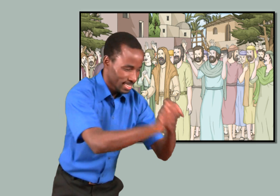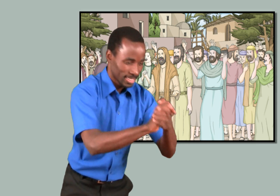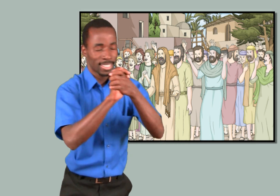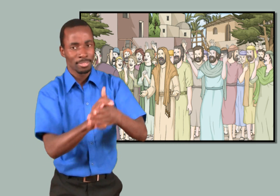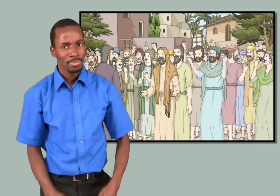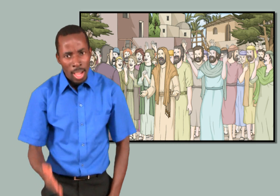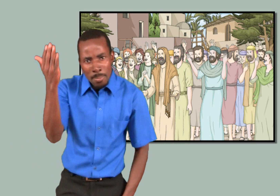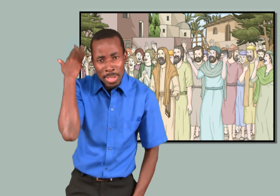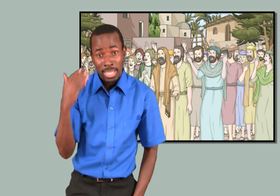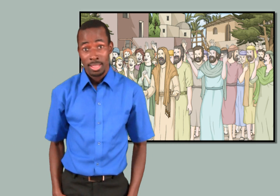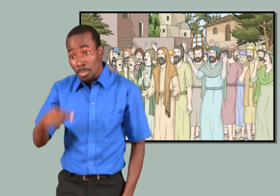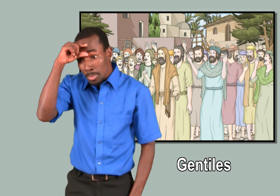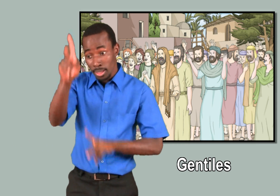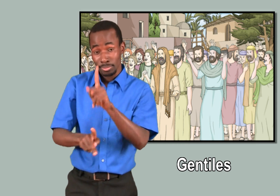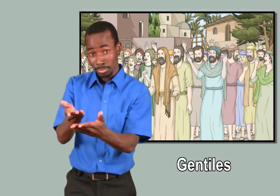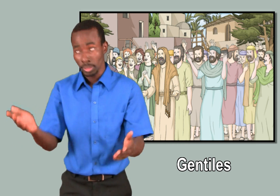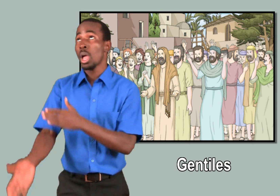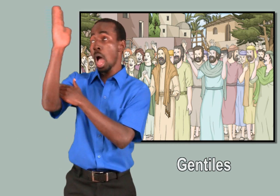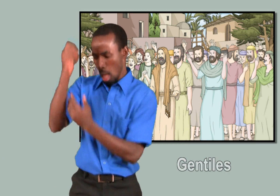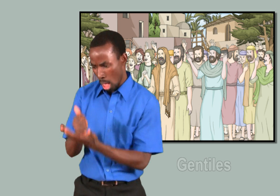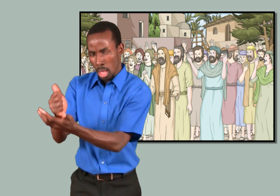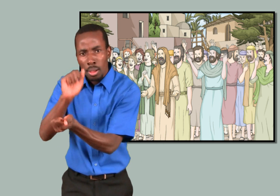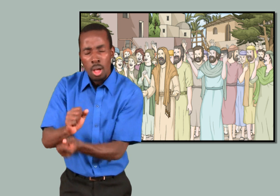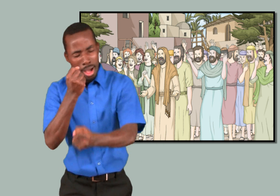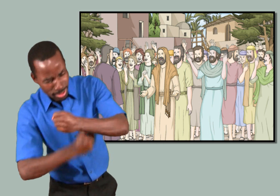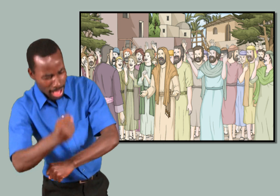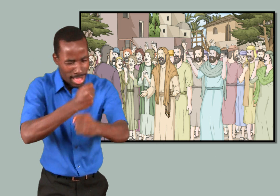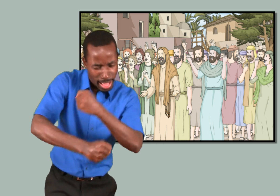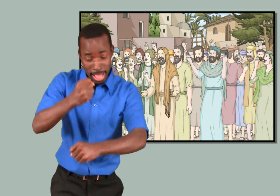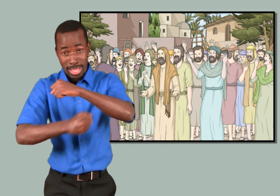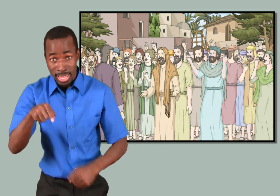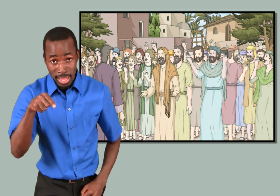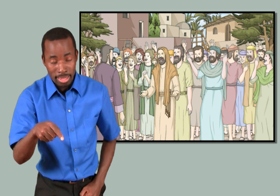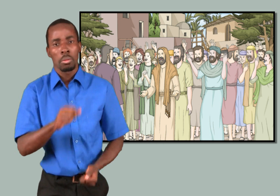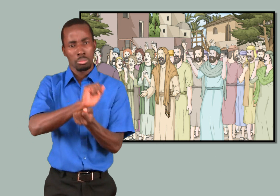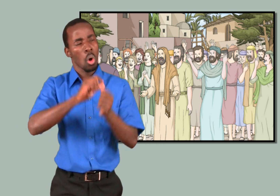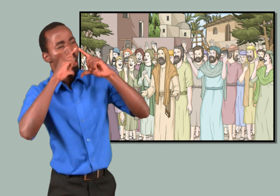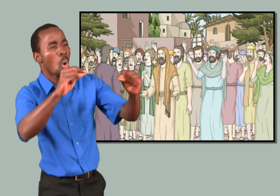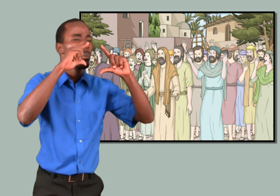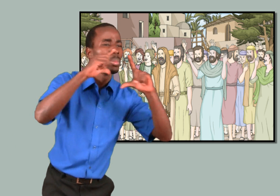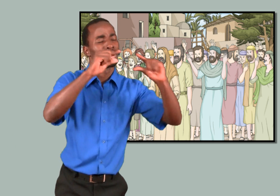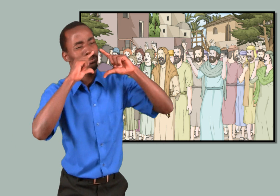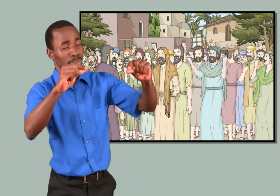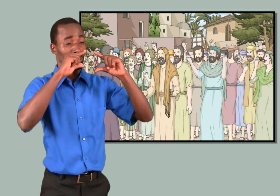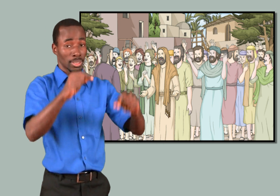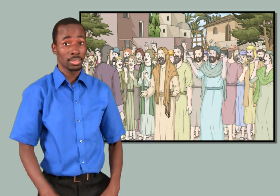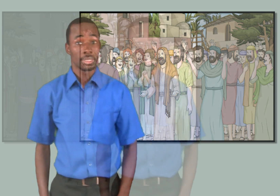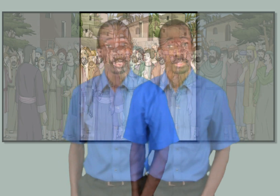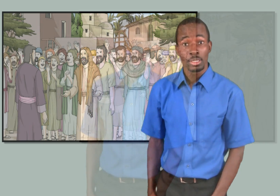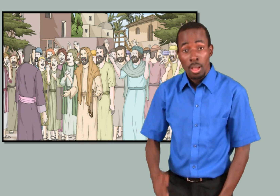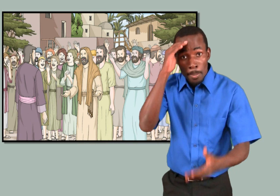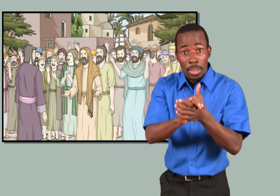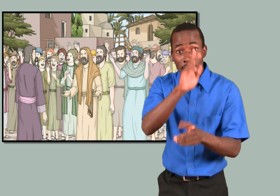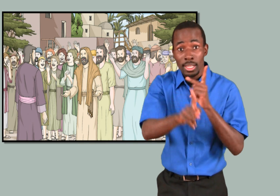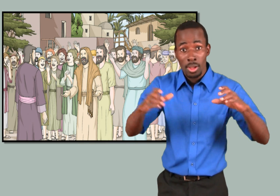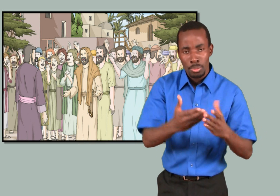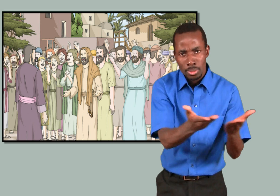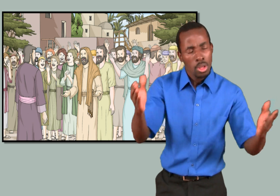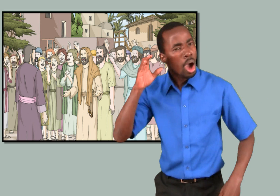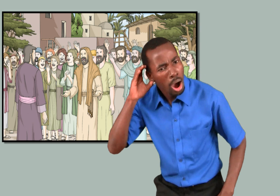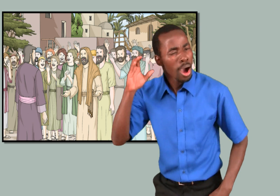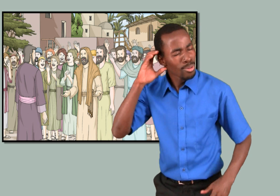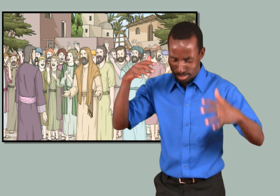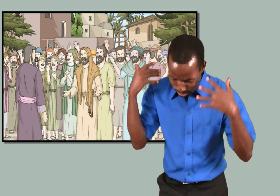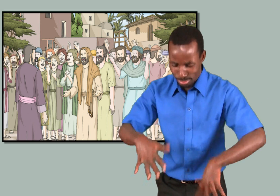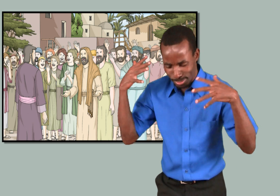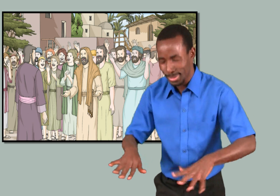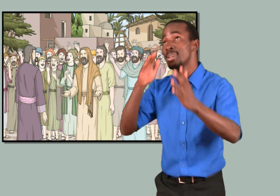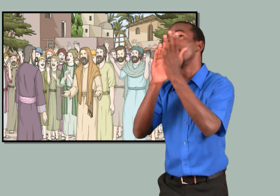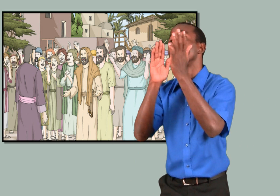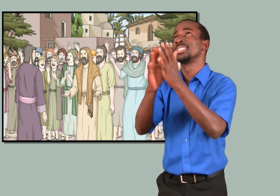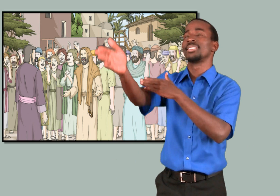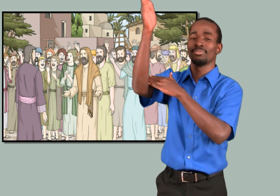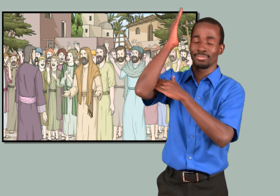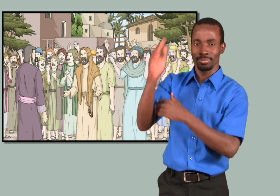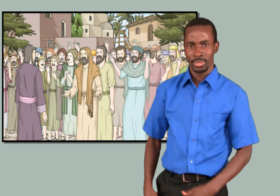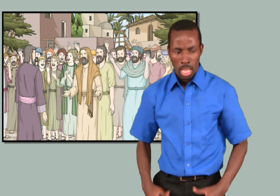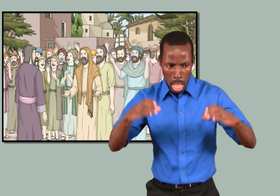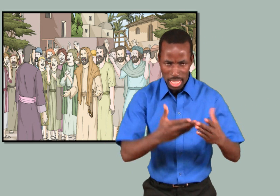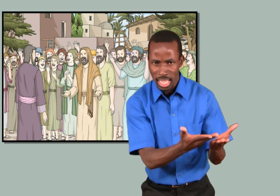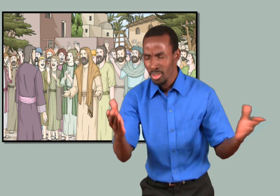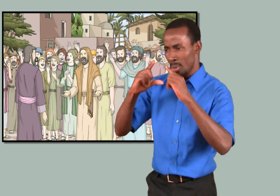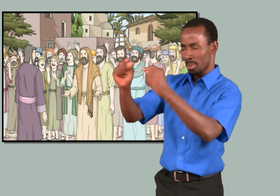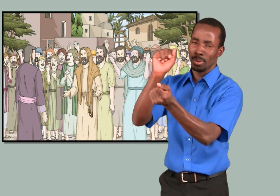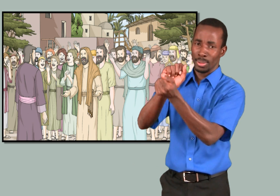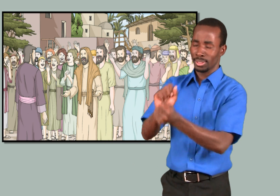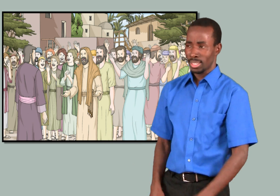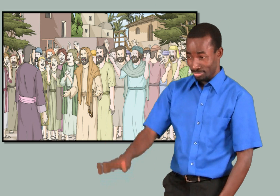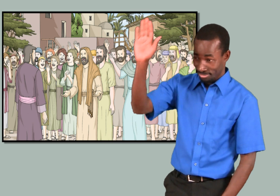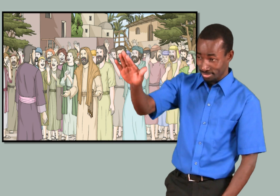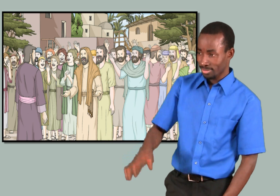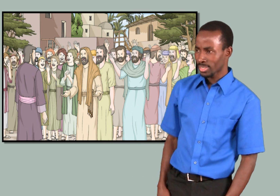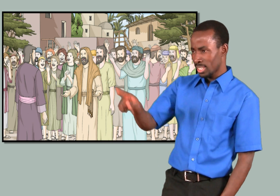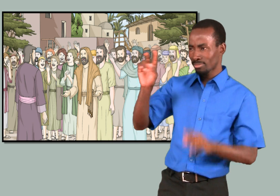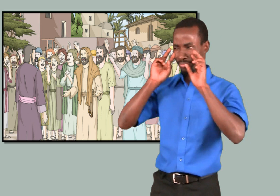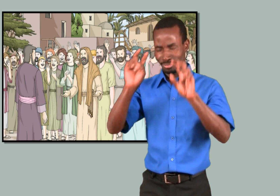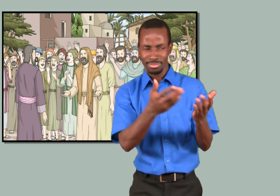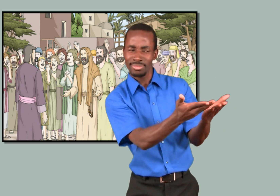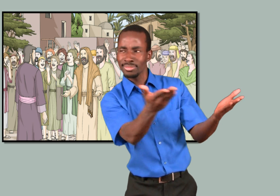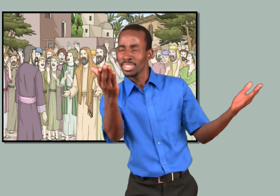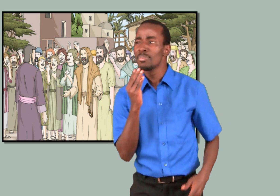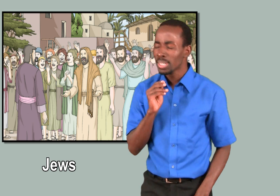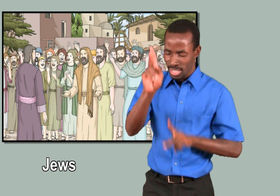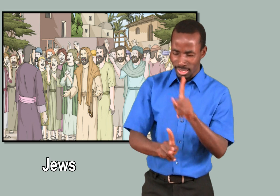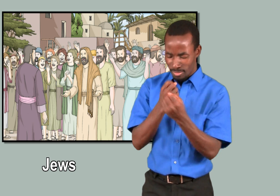Paul greeted them and recounted one by one the things that God had done among the Gentiles through his ministry. When they heard this, they glorified God.